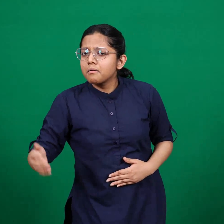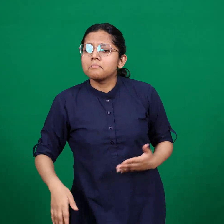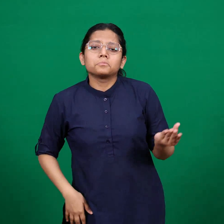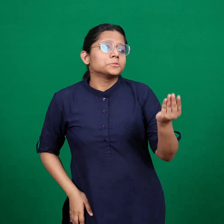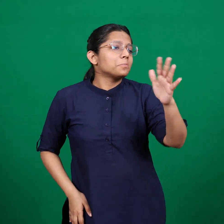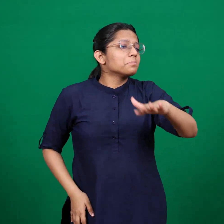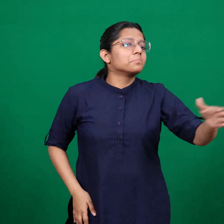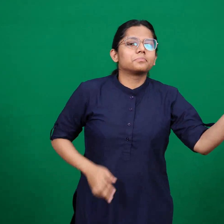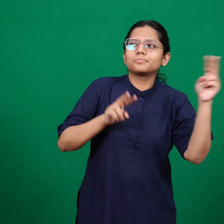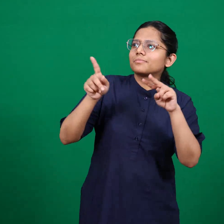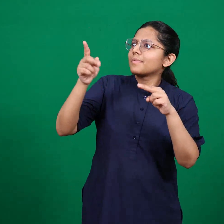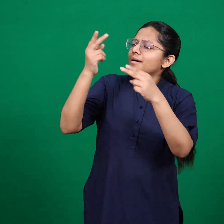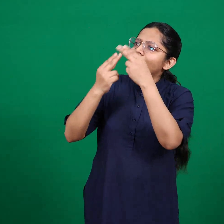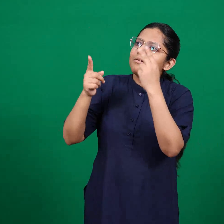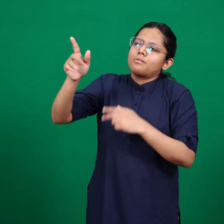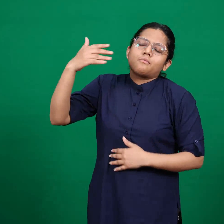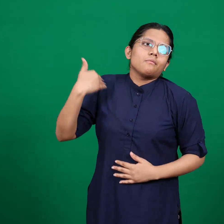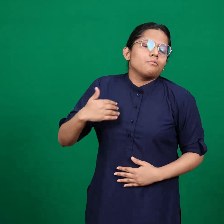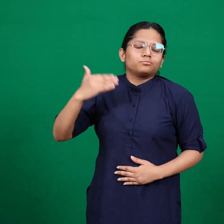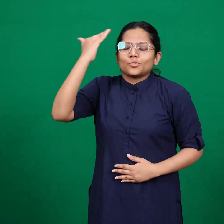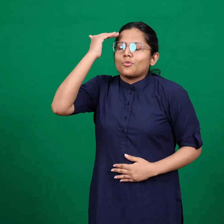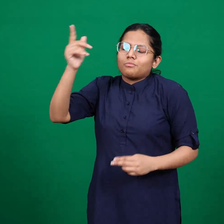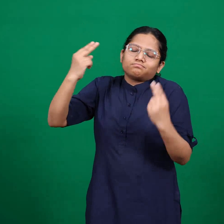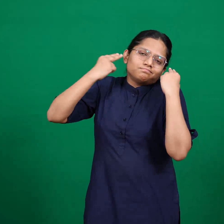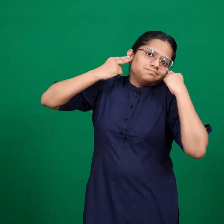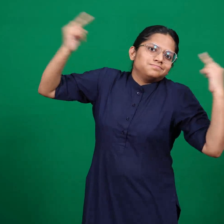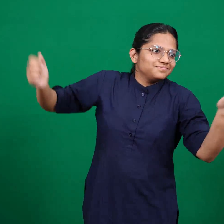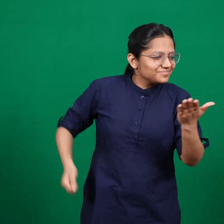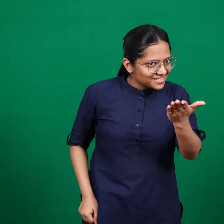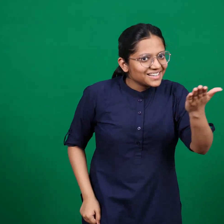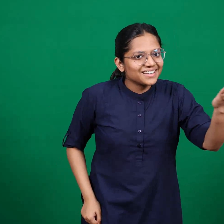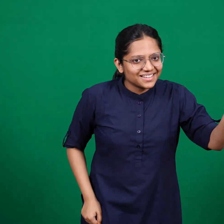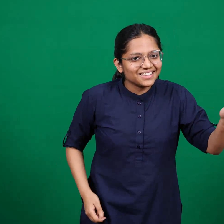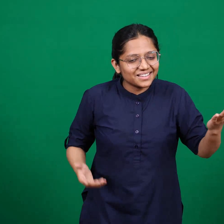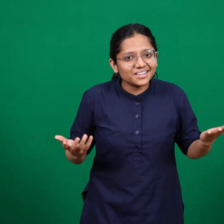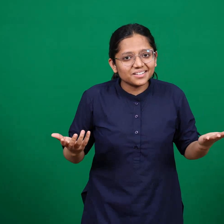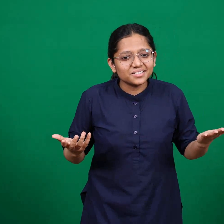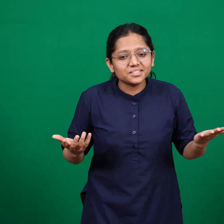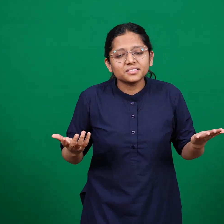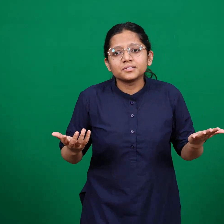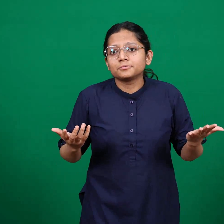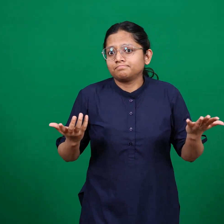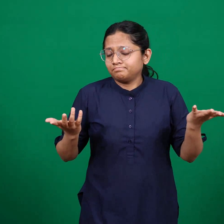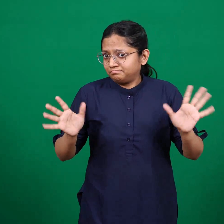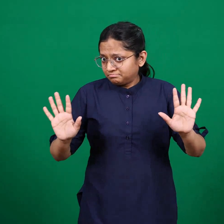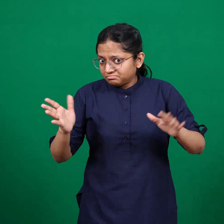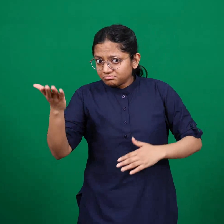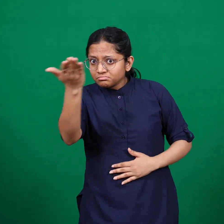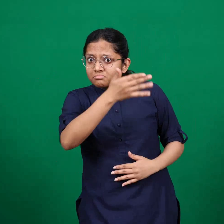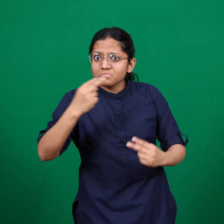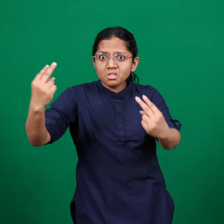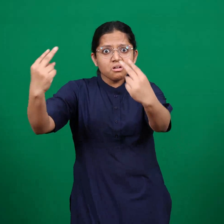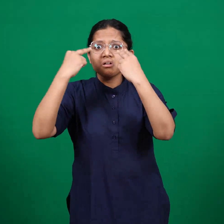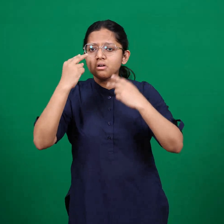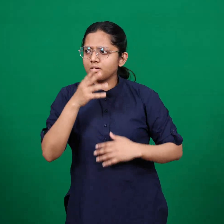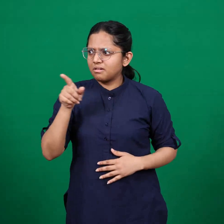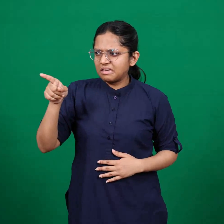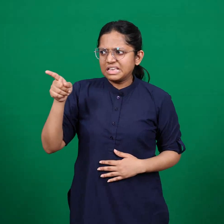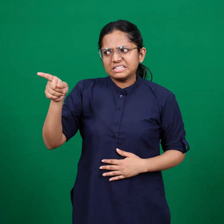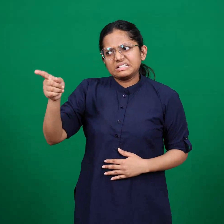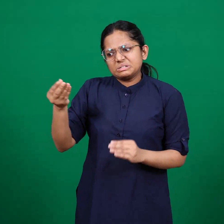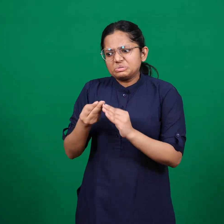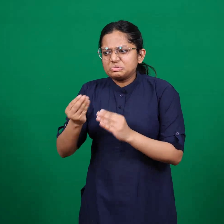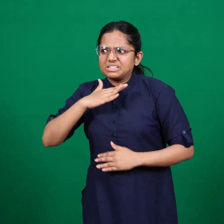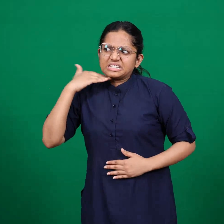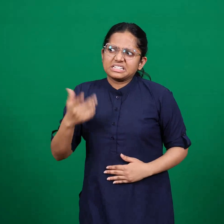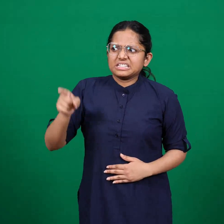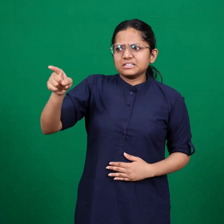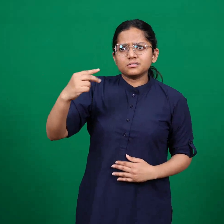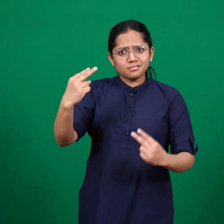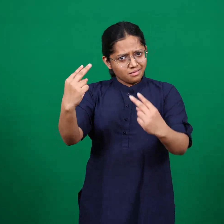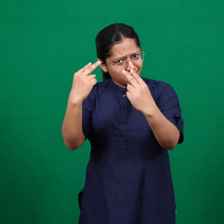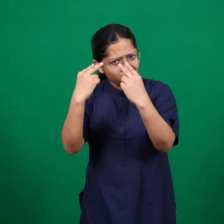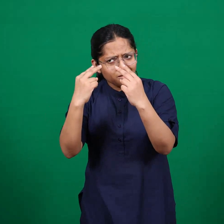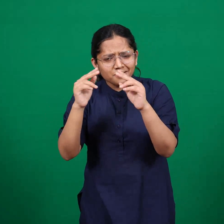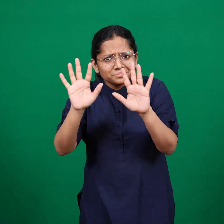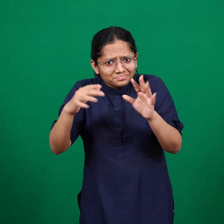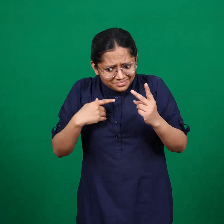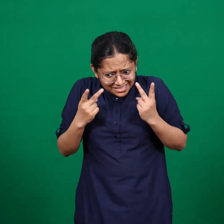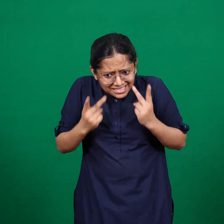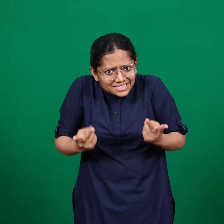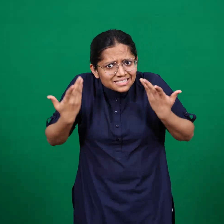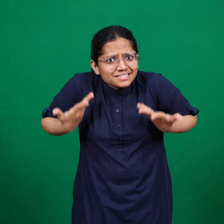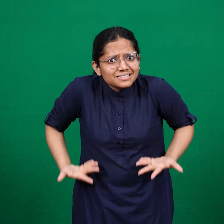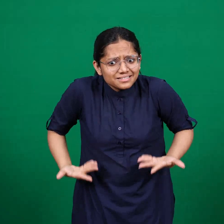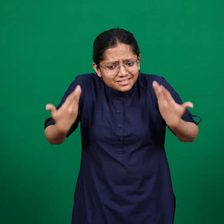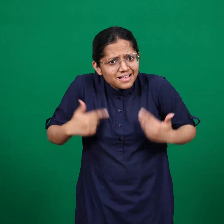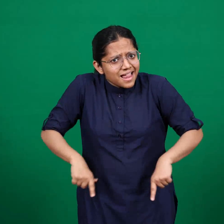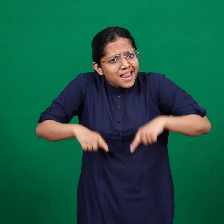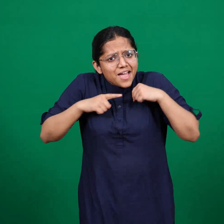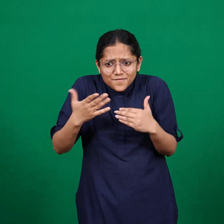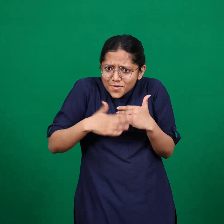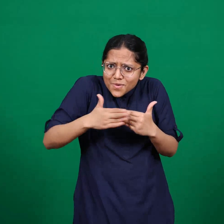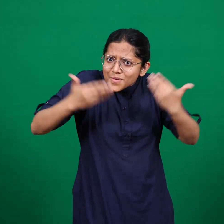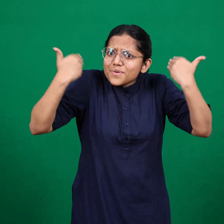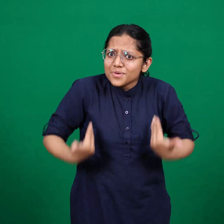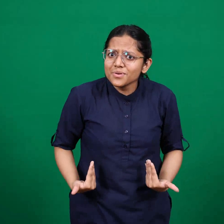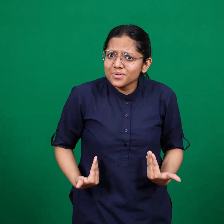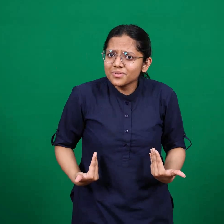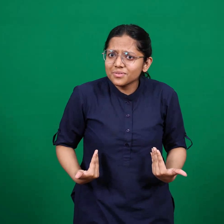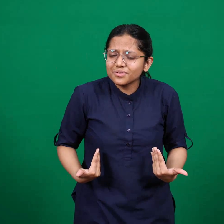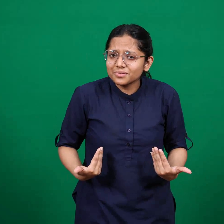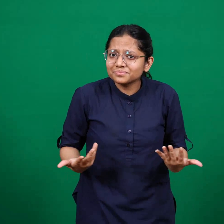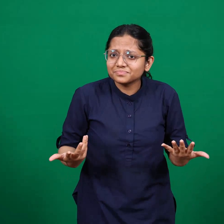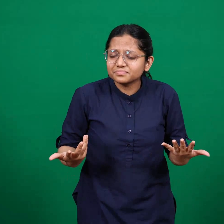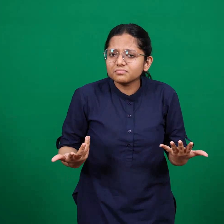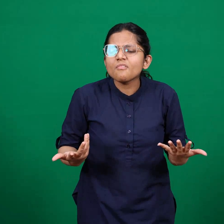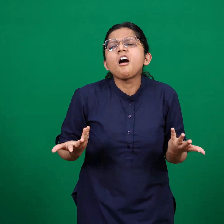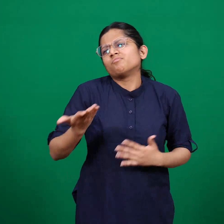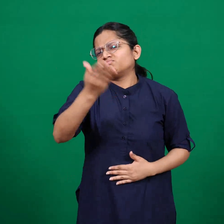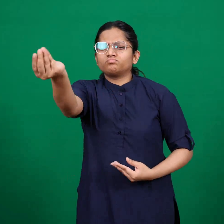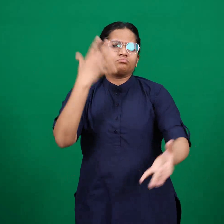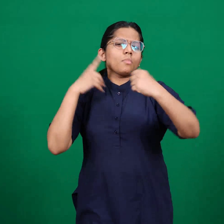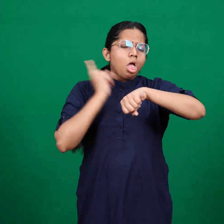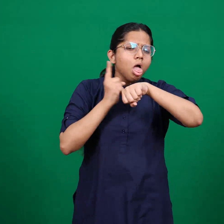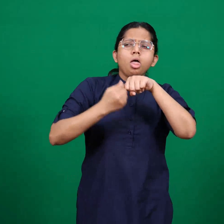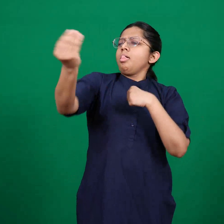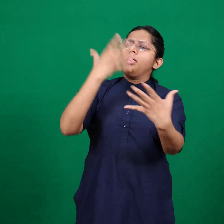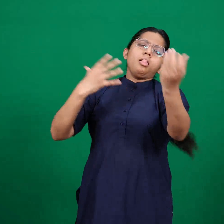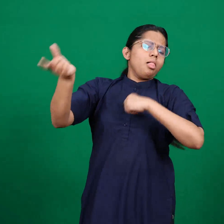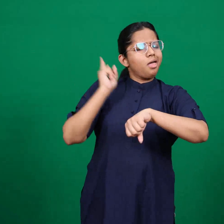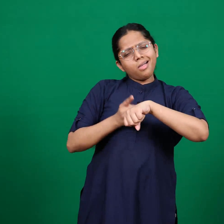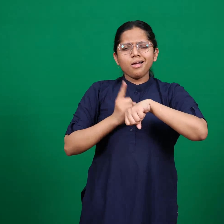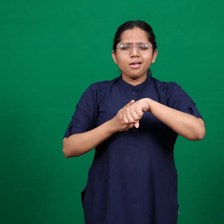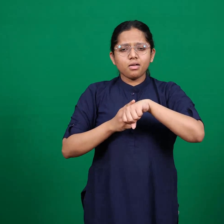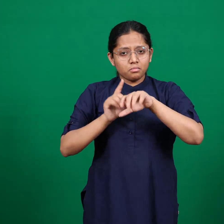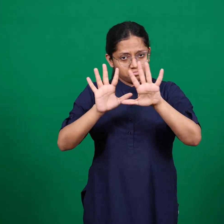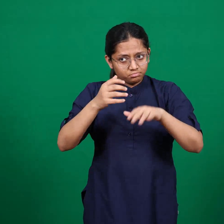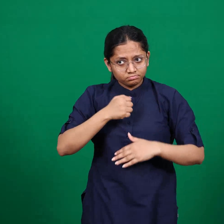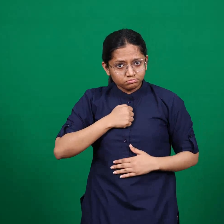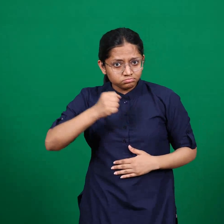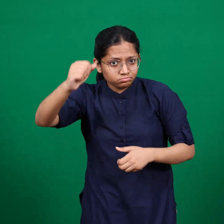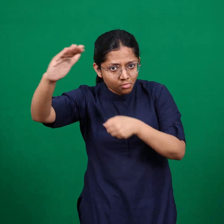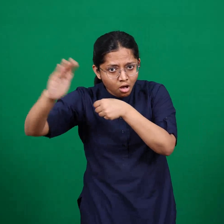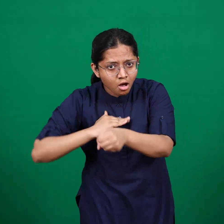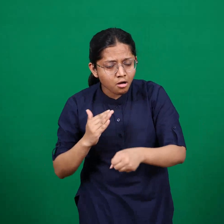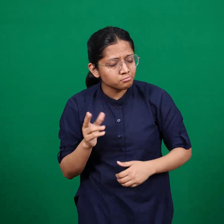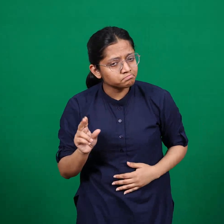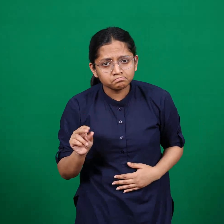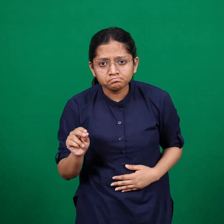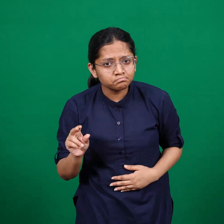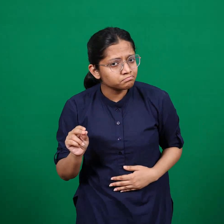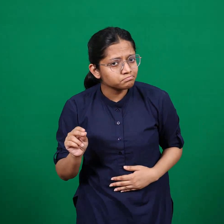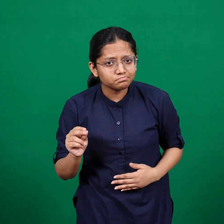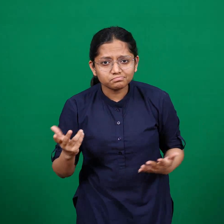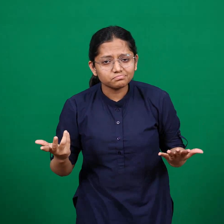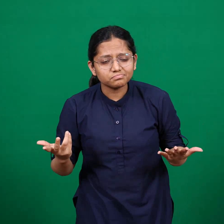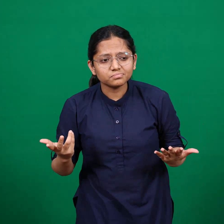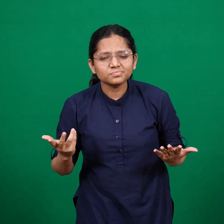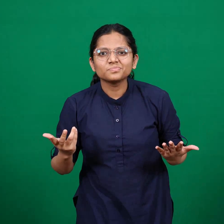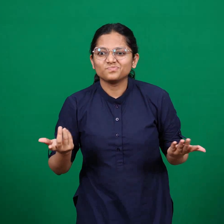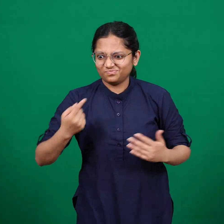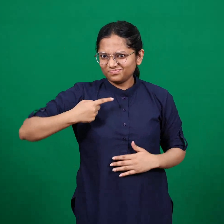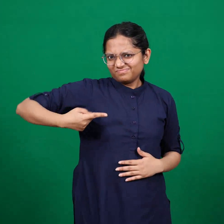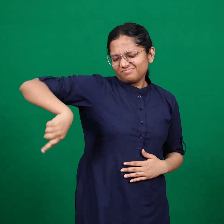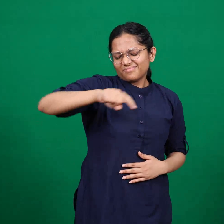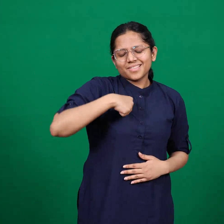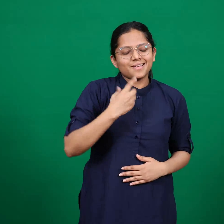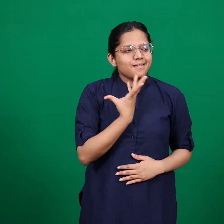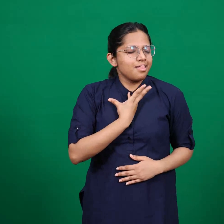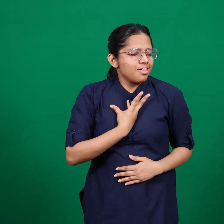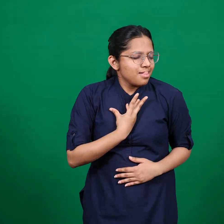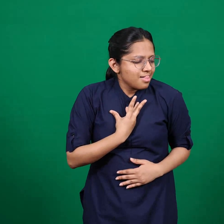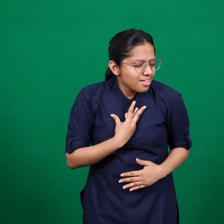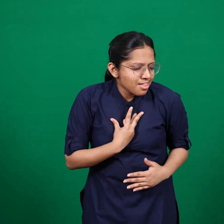dying, and yet we live on; punished, yet not killed;